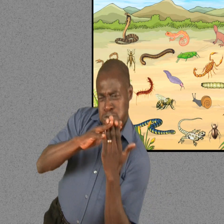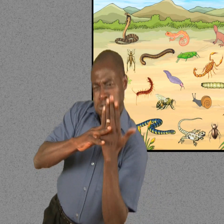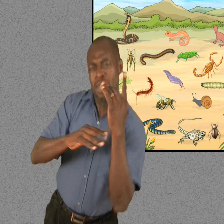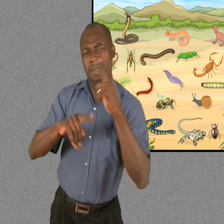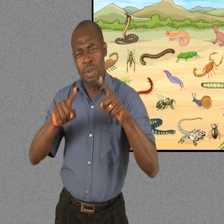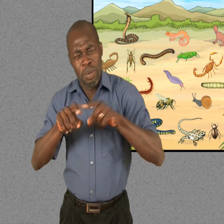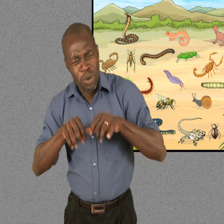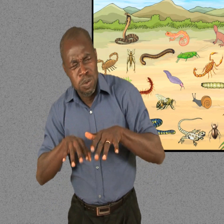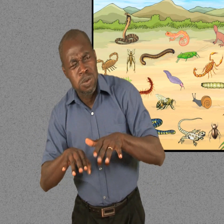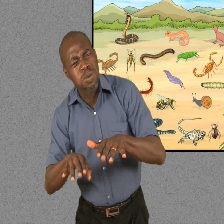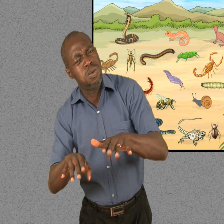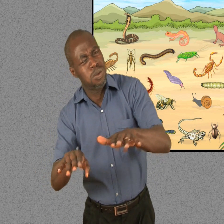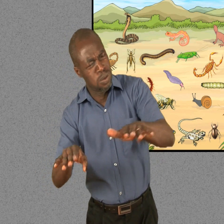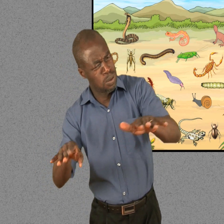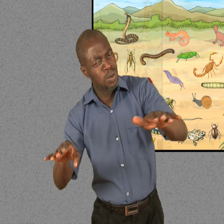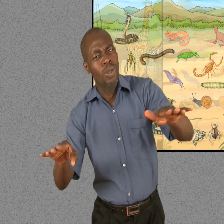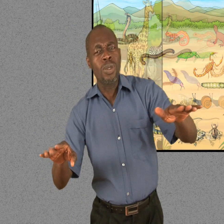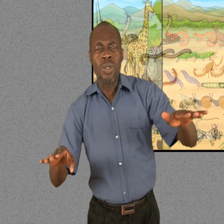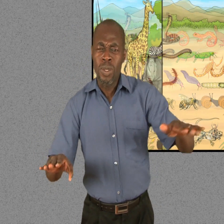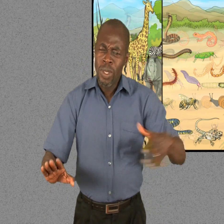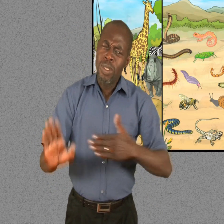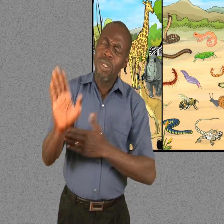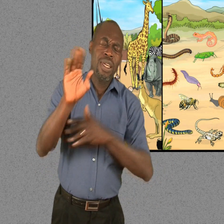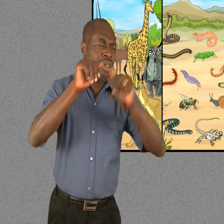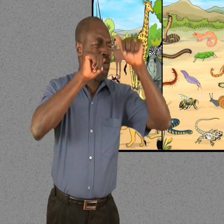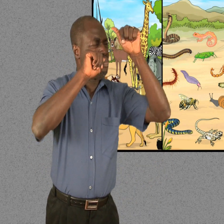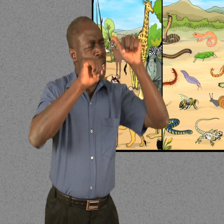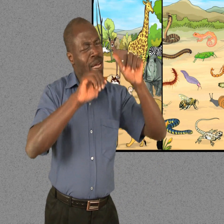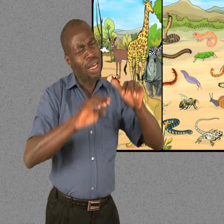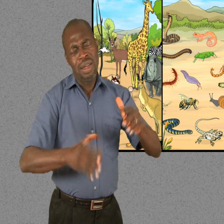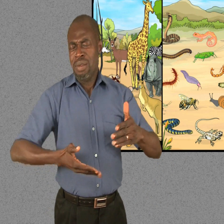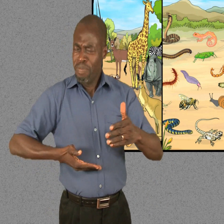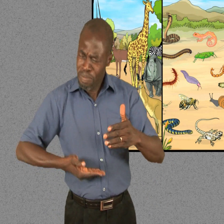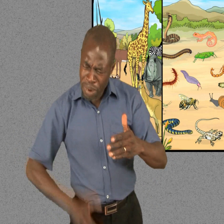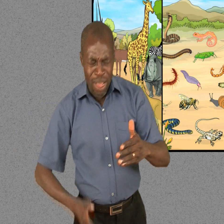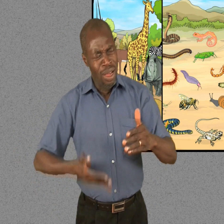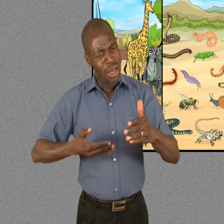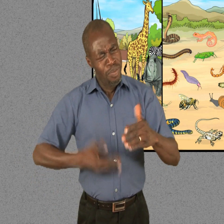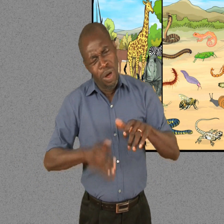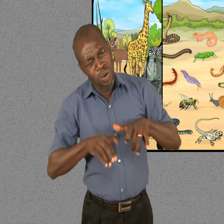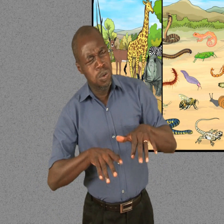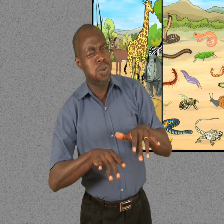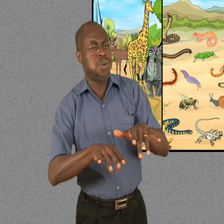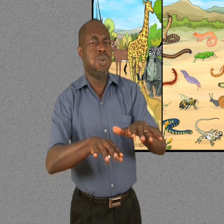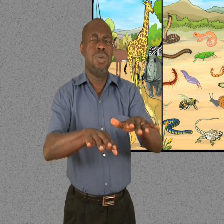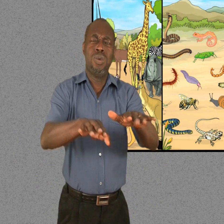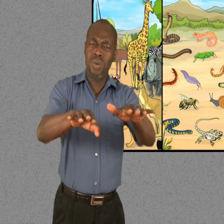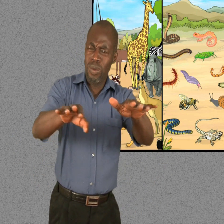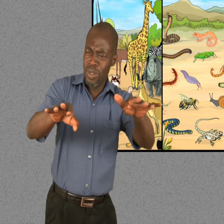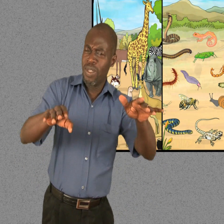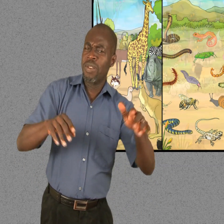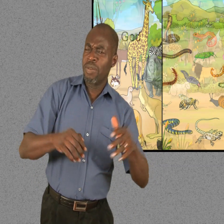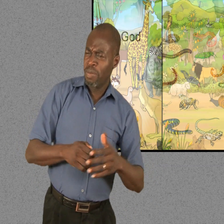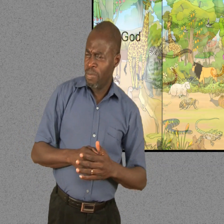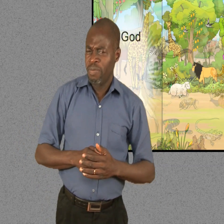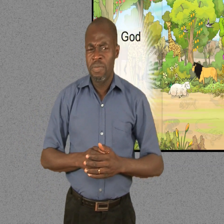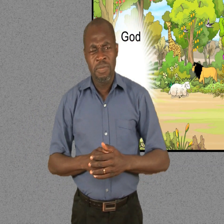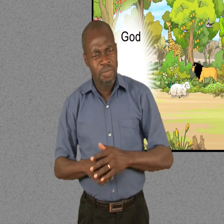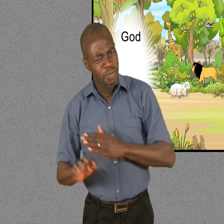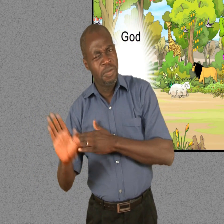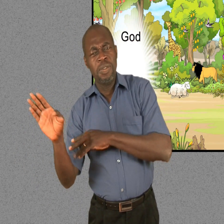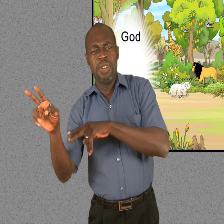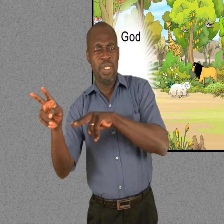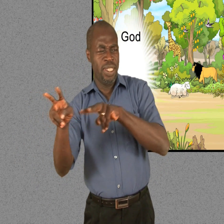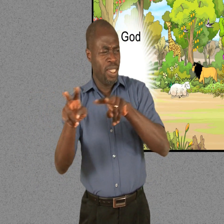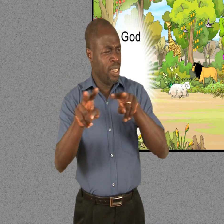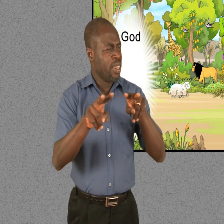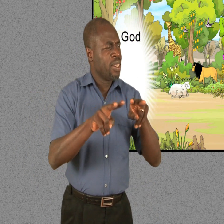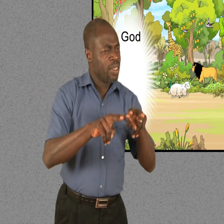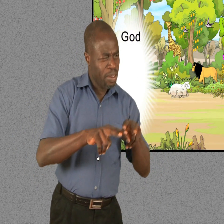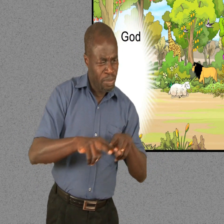And God saw that it was good.